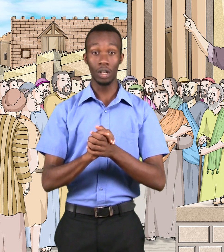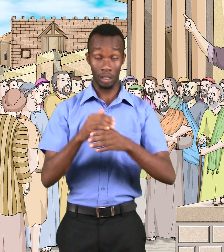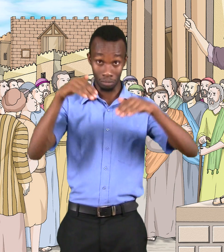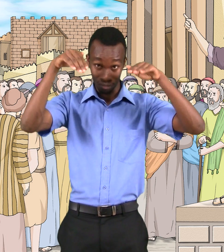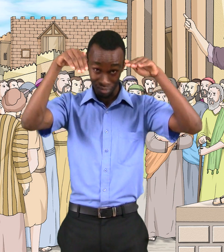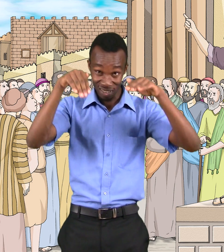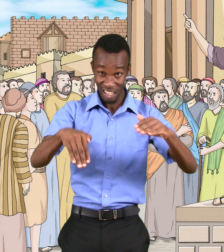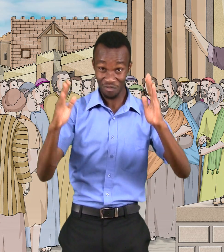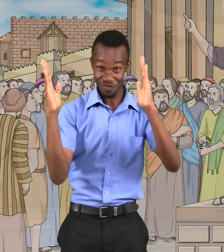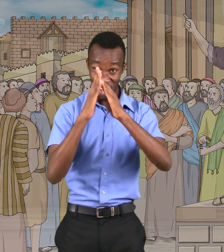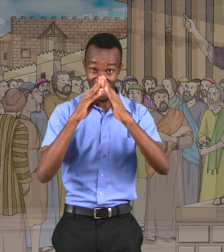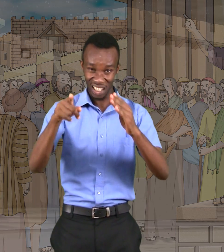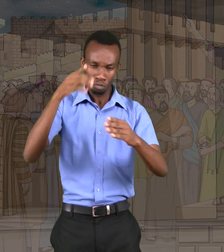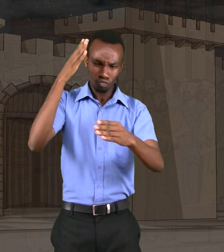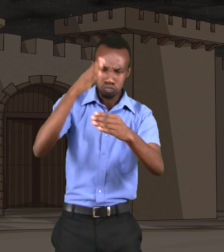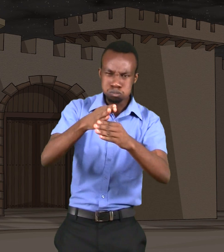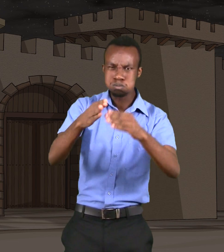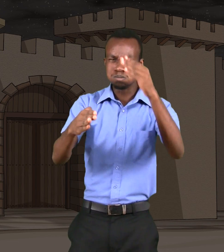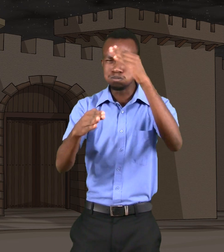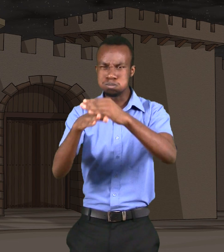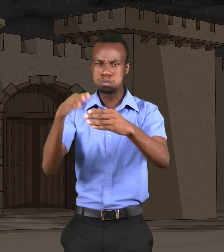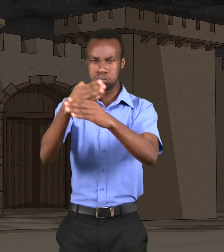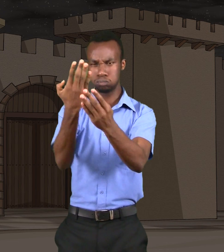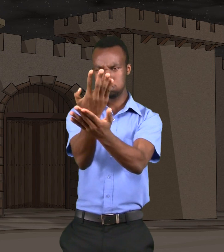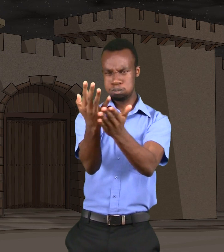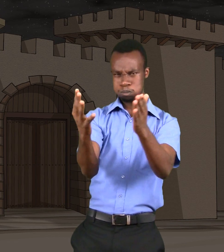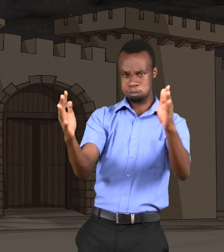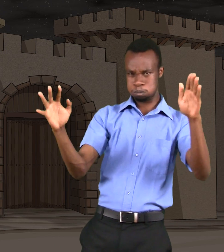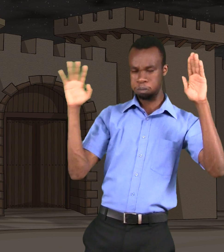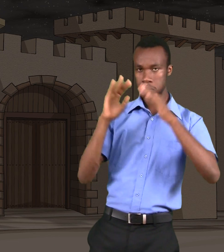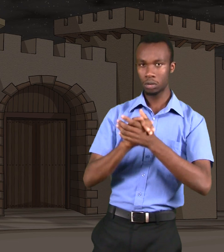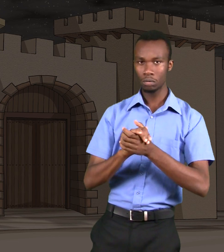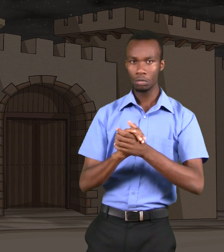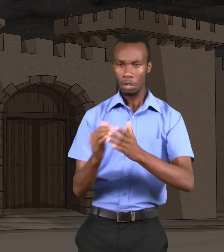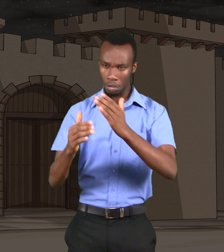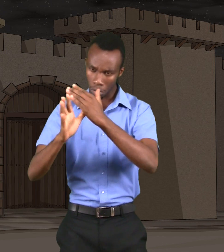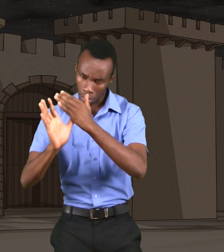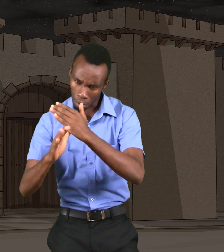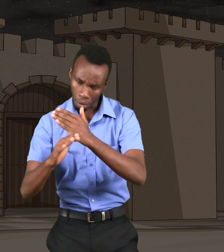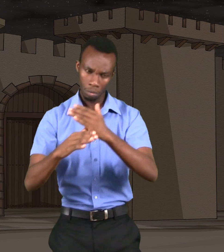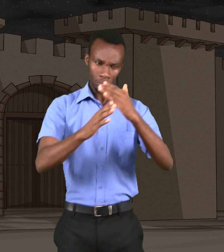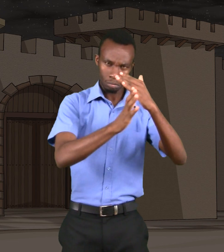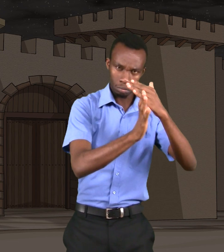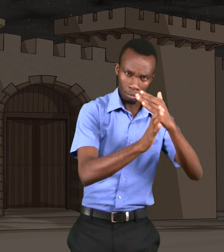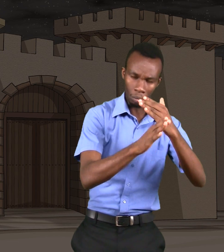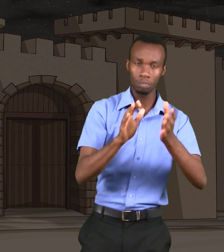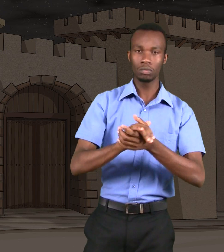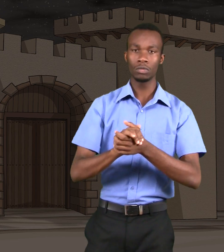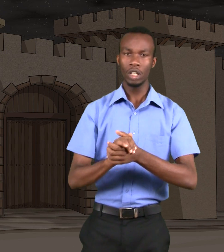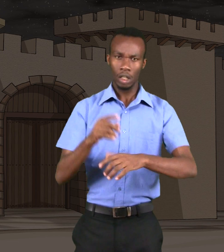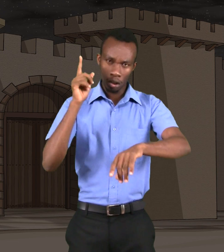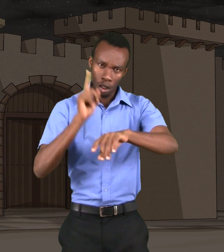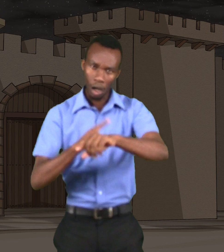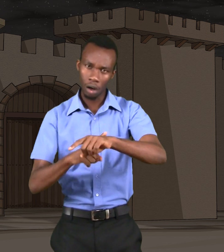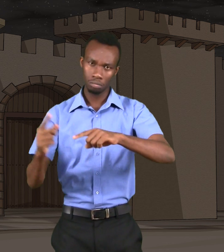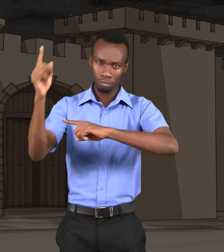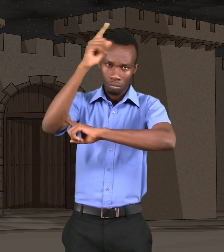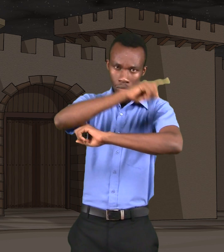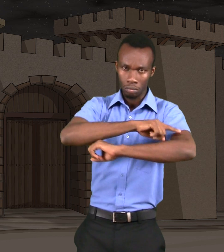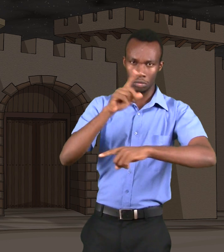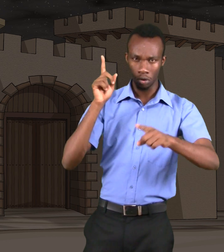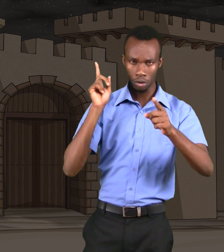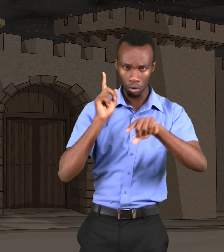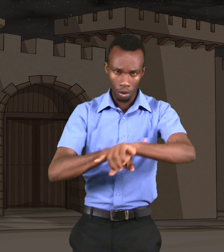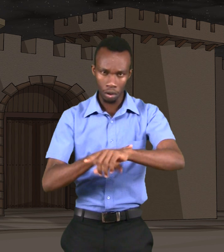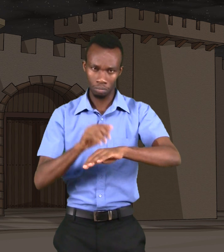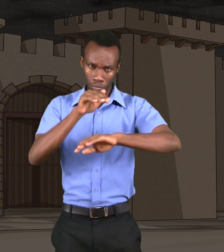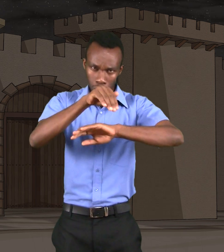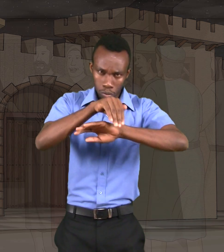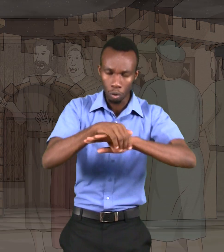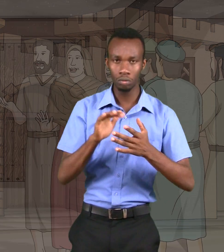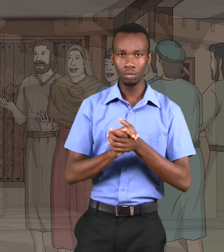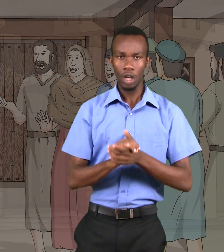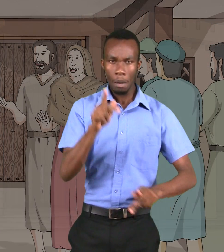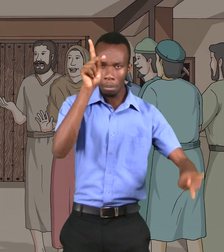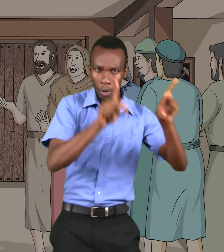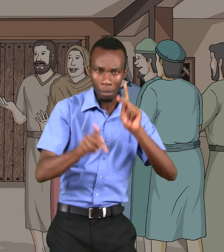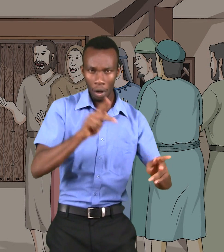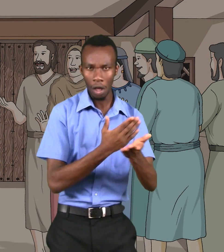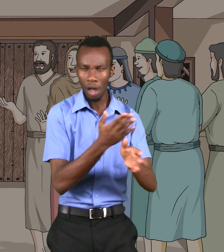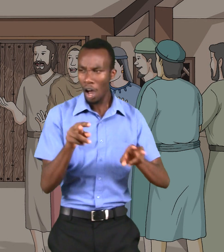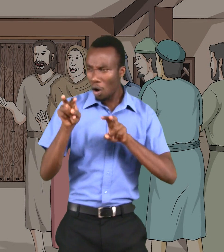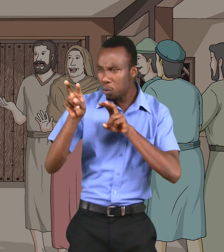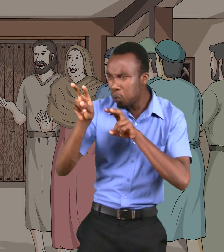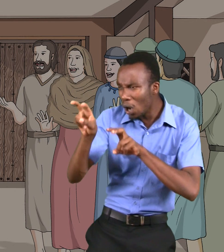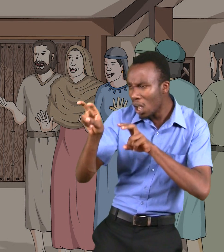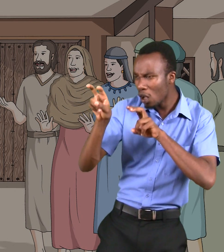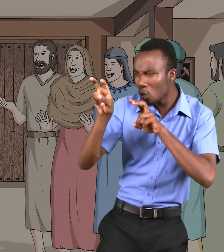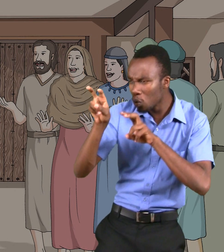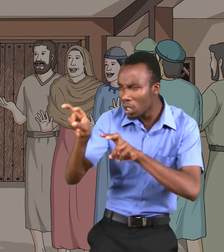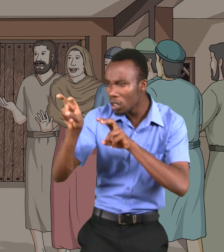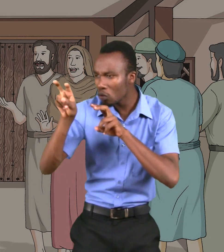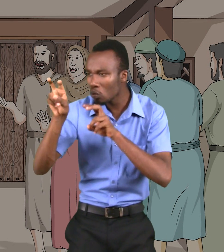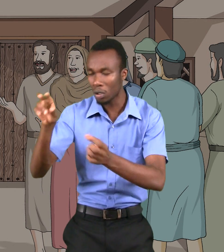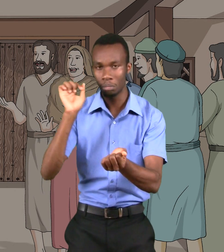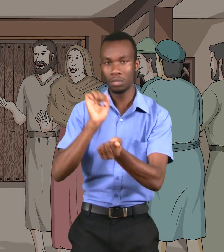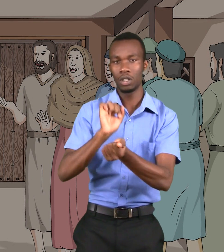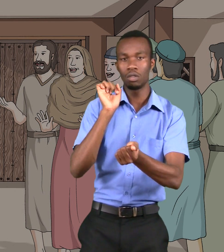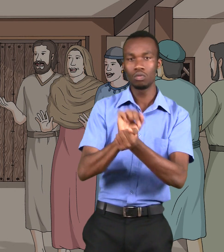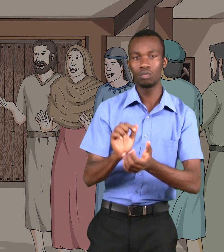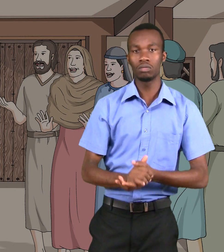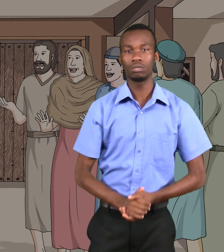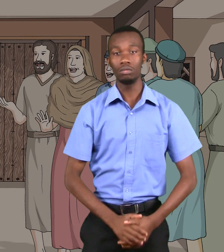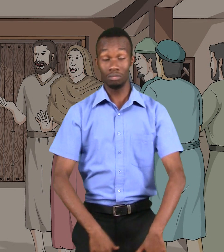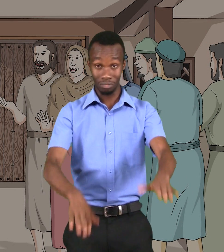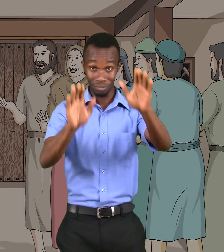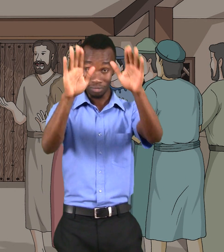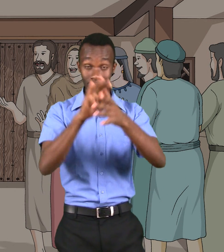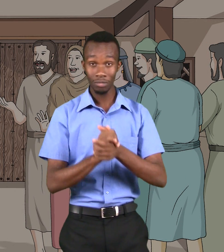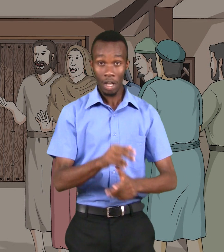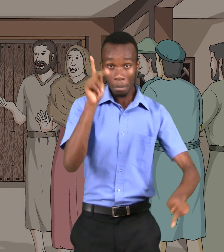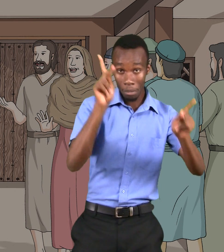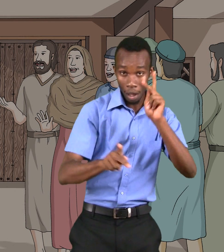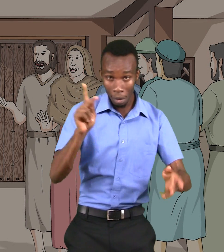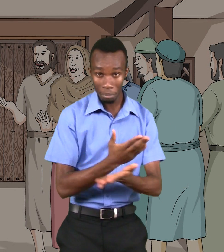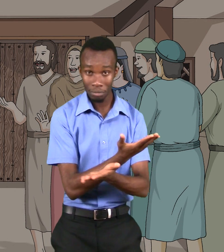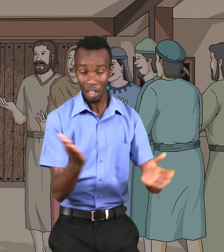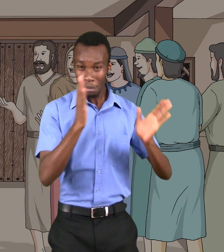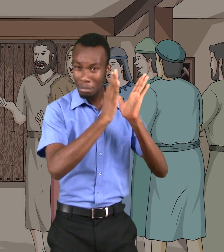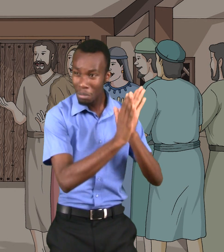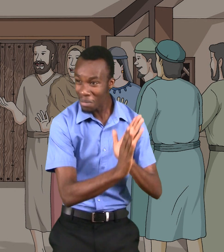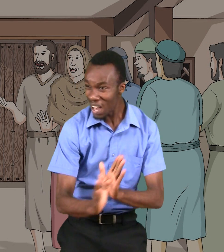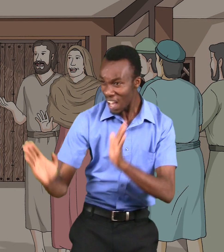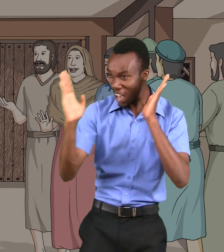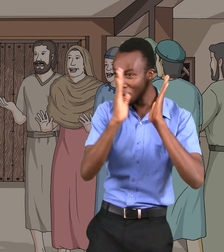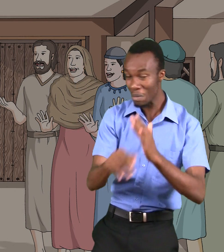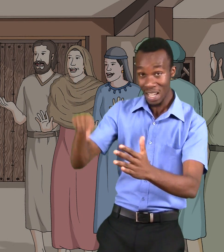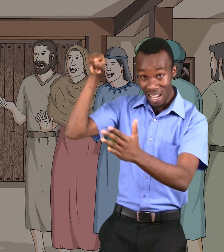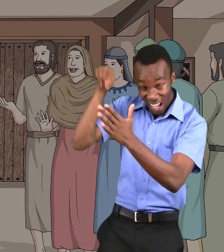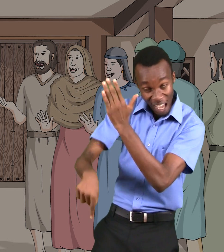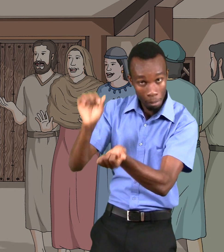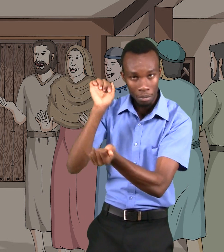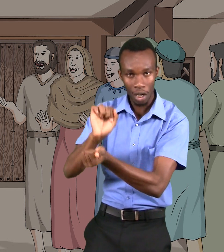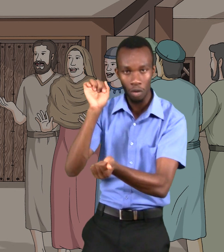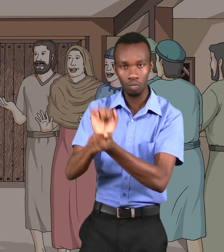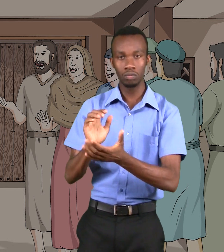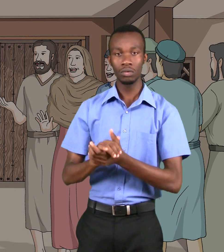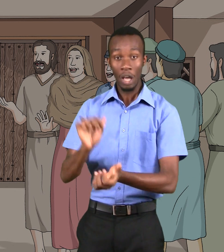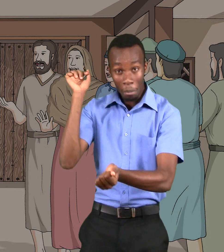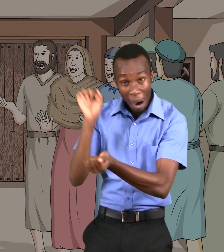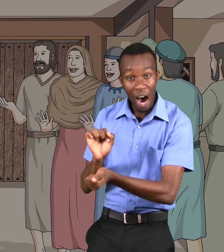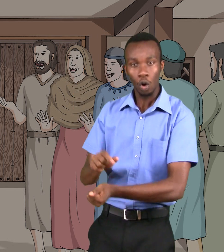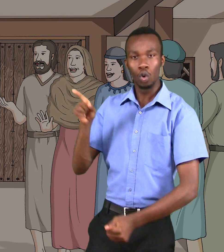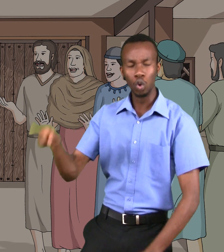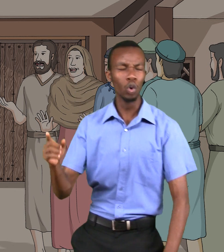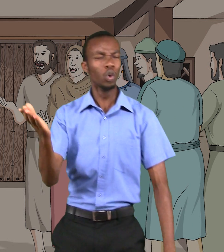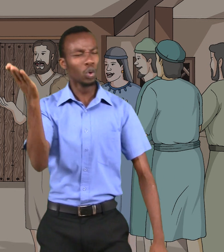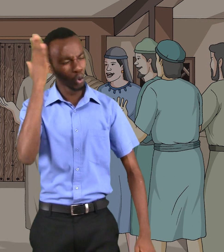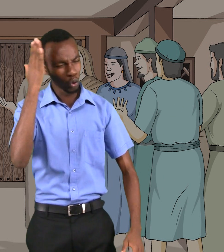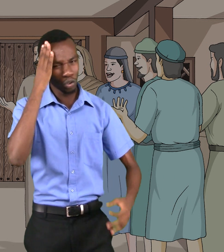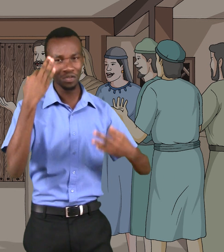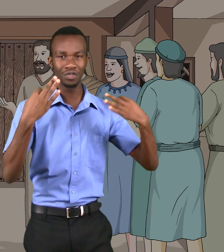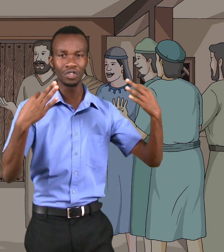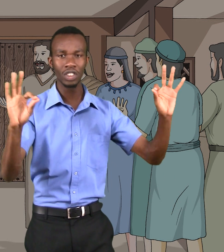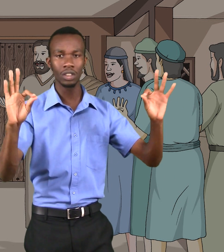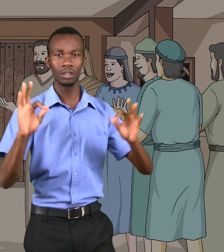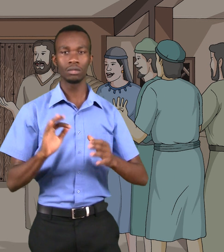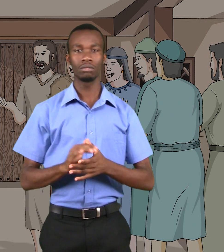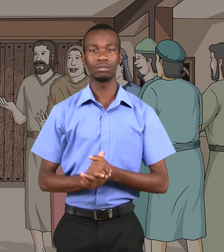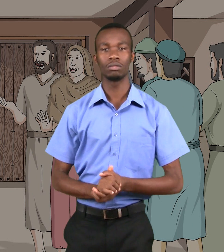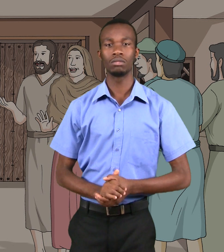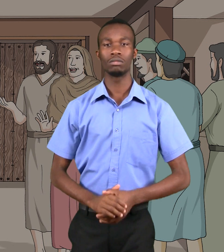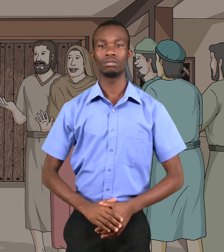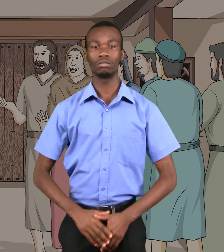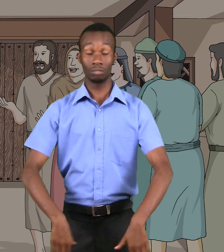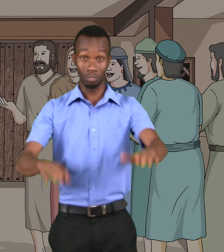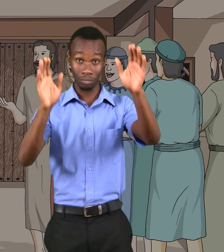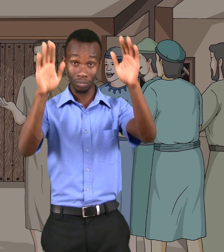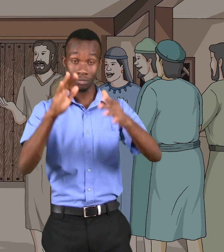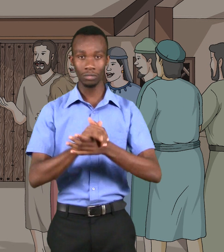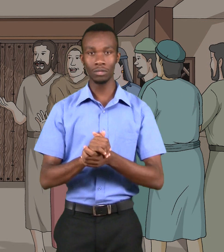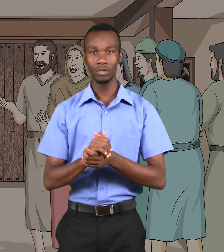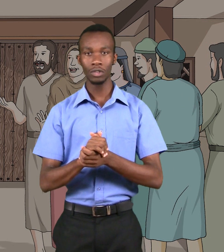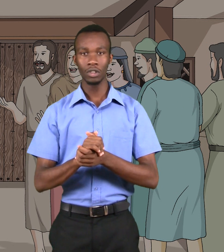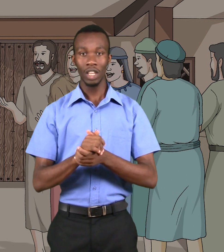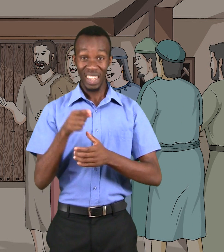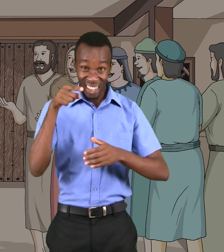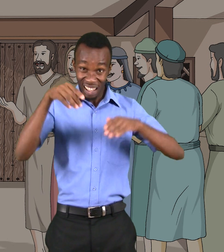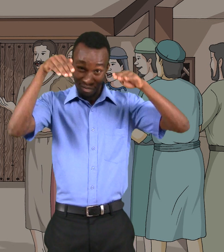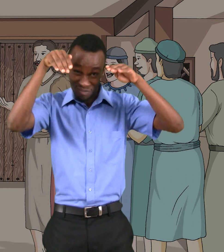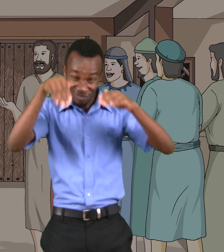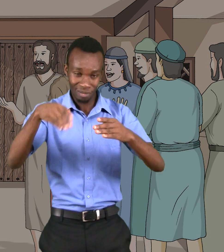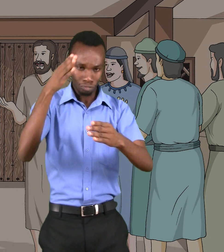Day and night they watched the city gates in order to kill him.